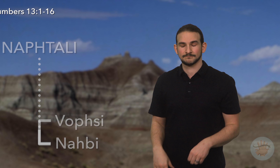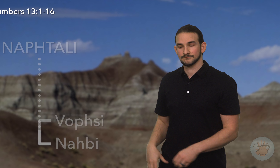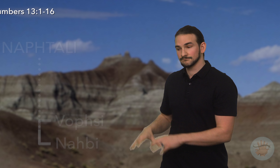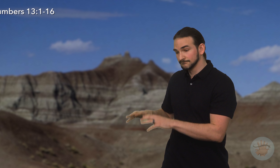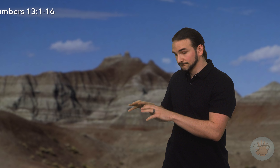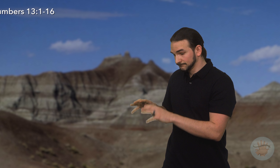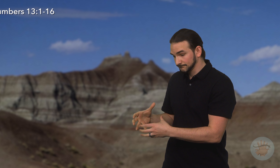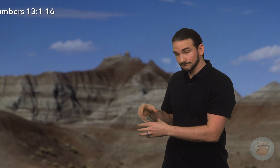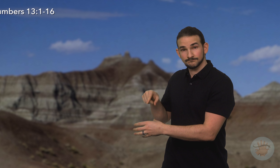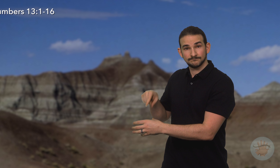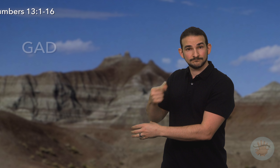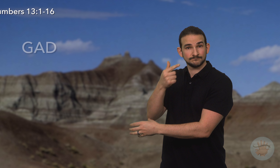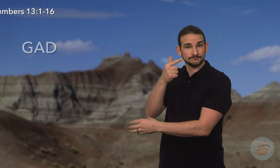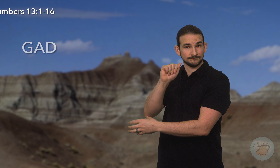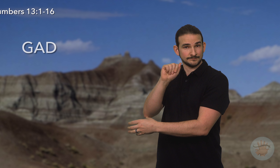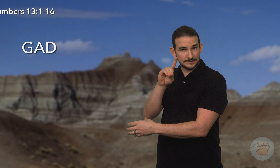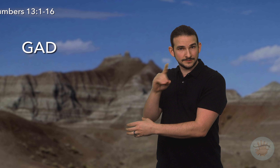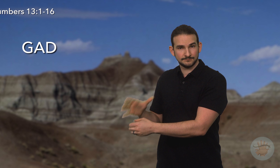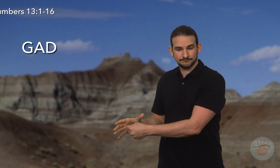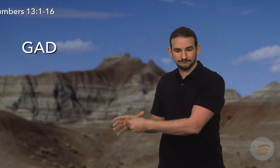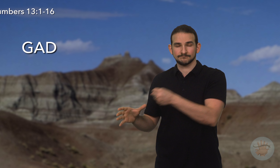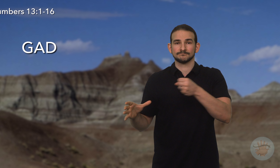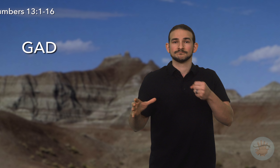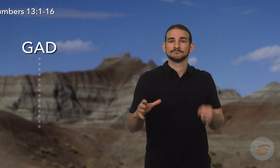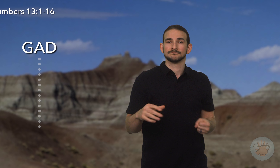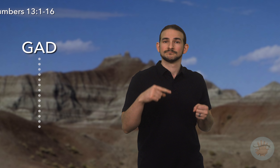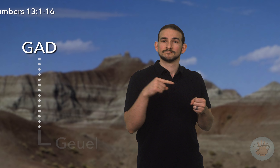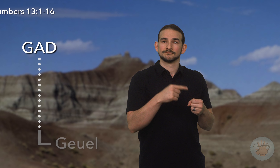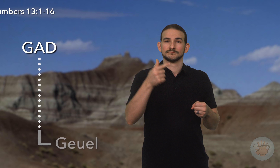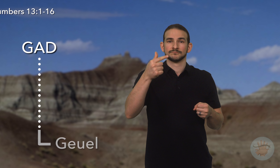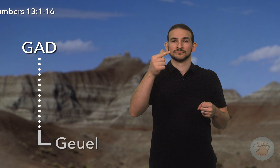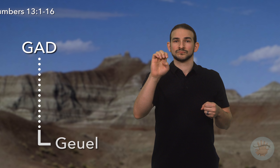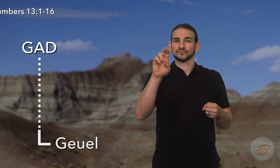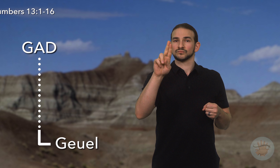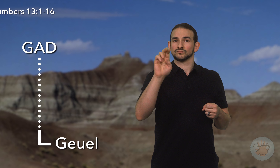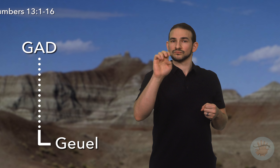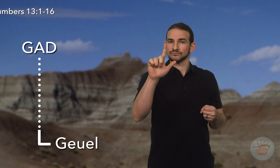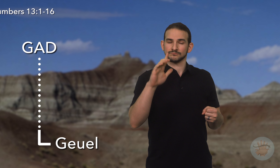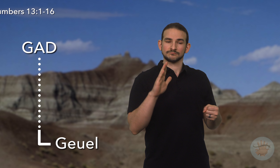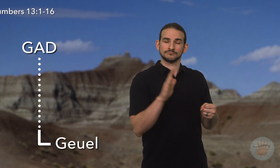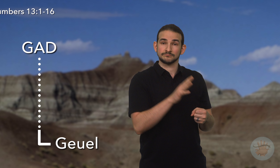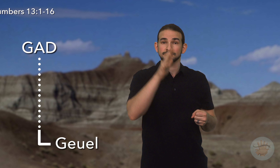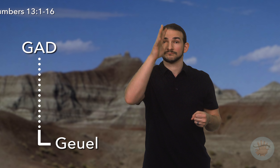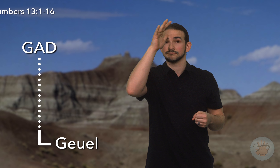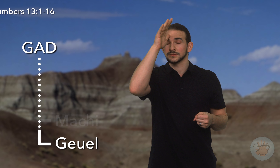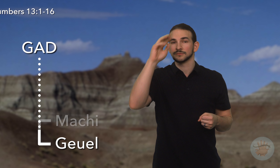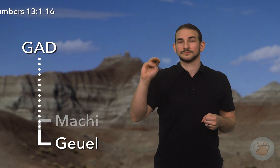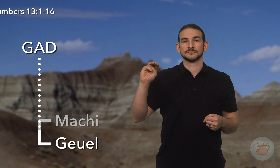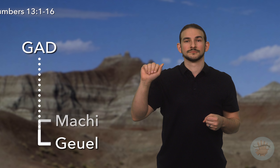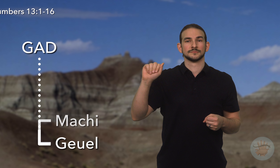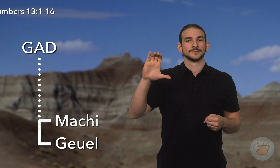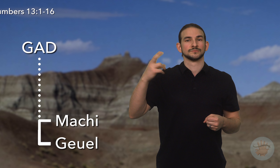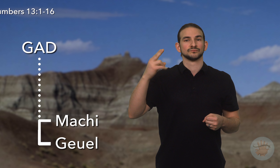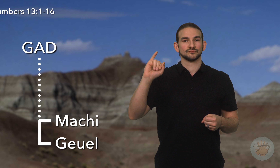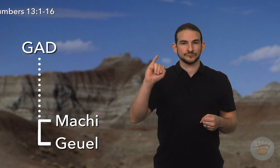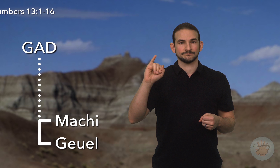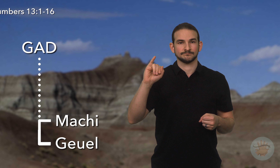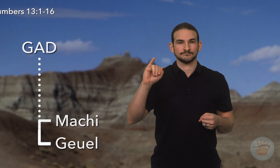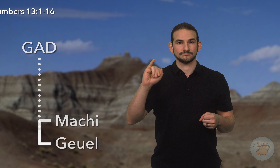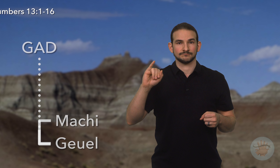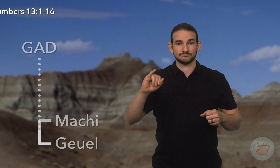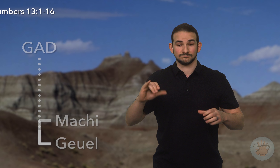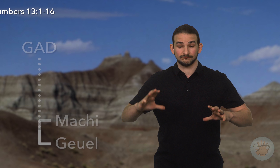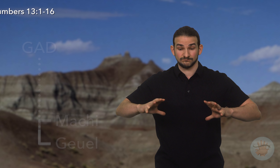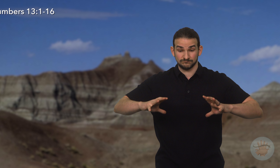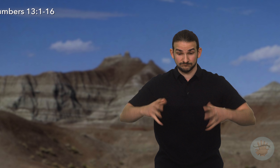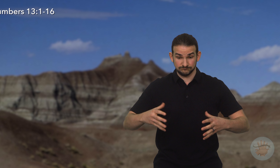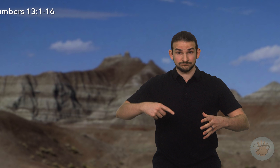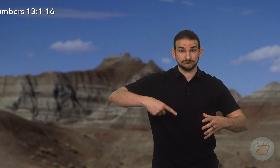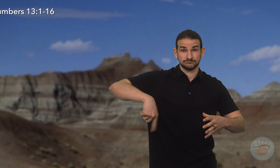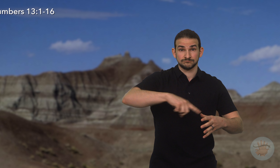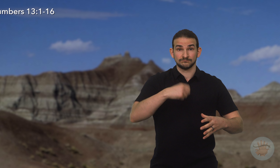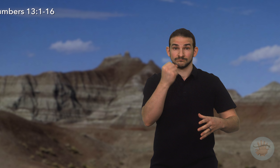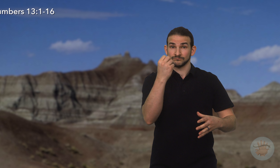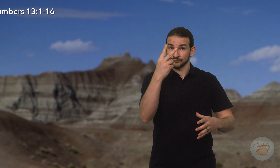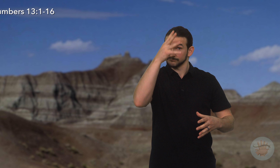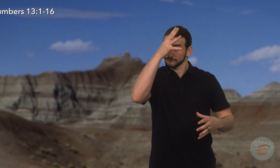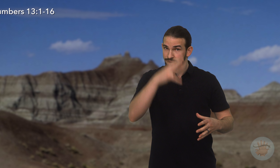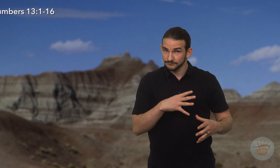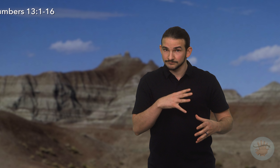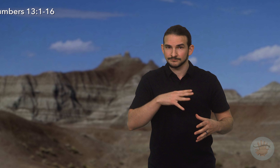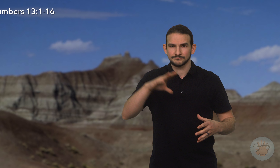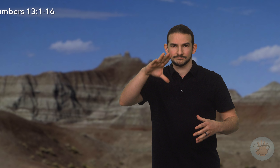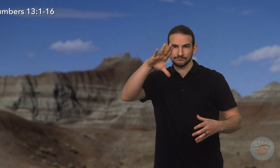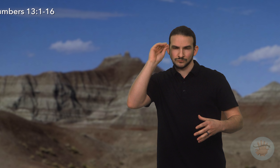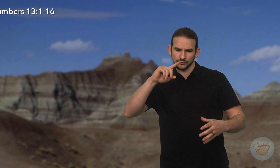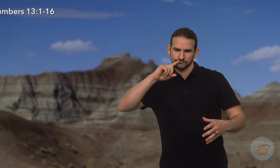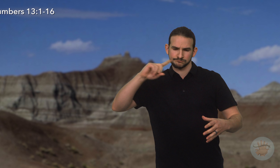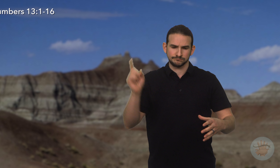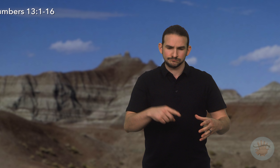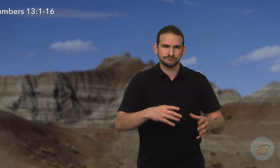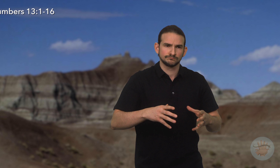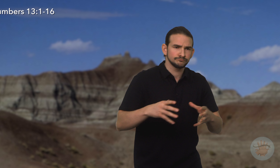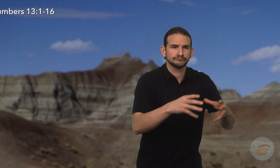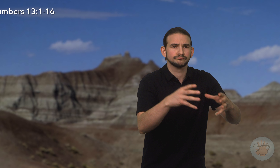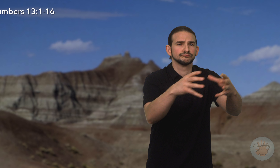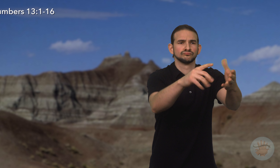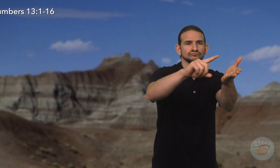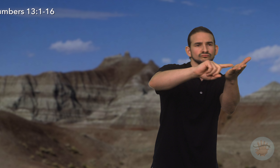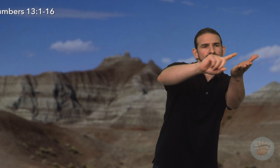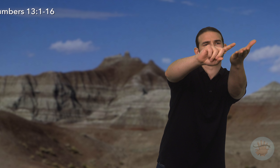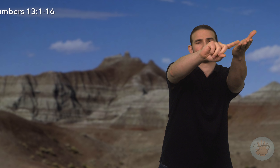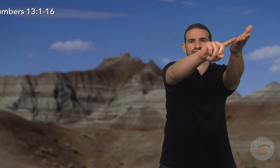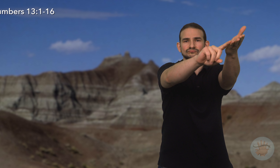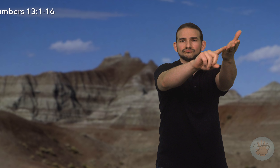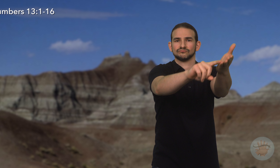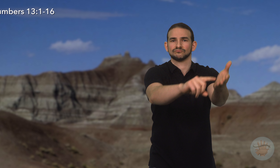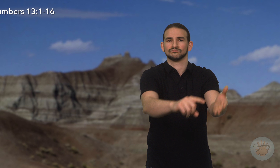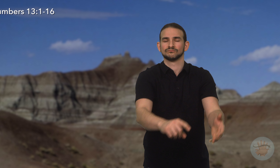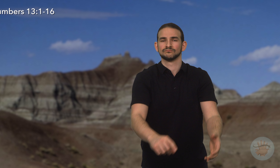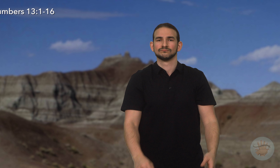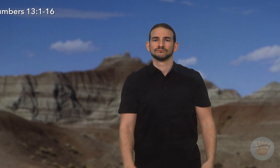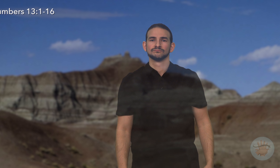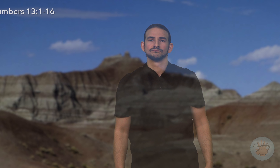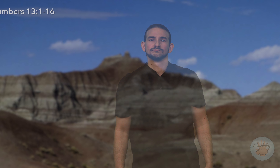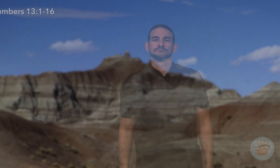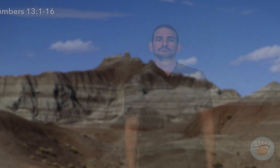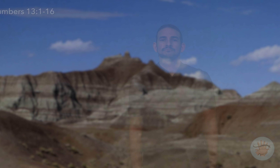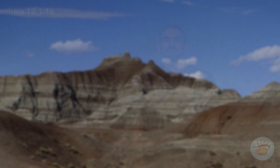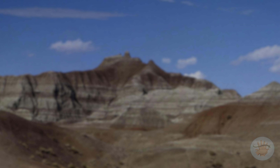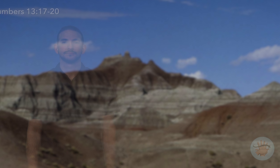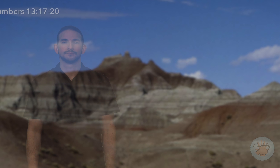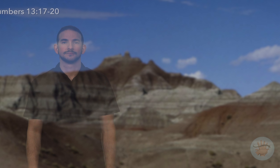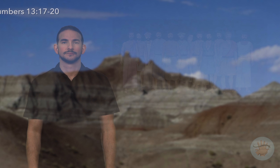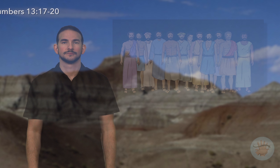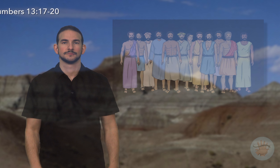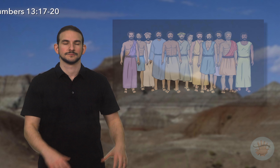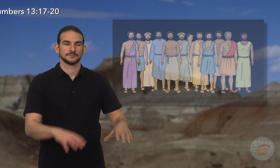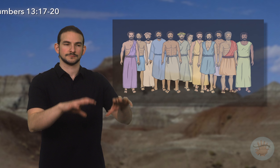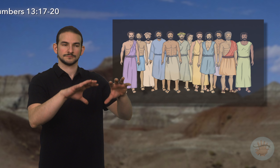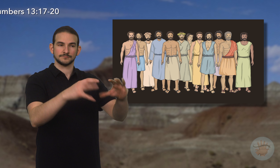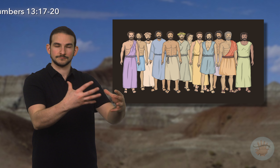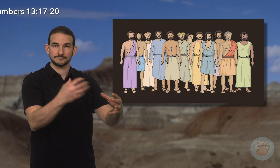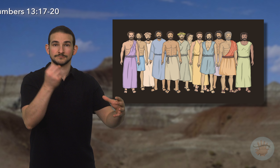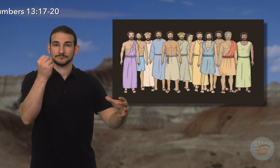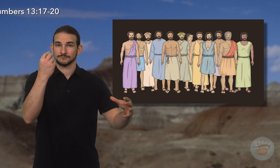and from the tribe of Gad, Geuel son of Machi. These were the names of the men Moses sent to spy out the land; and Moses gave to Hoshea son of Nun the name Joshua.